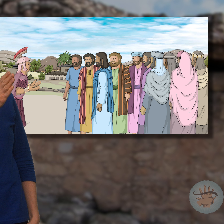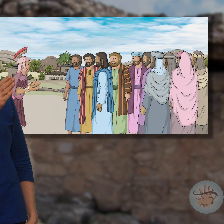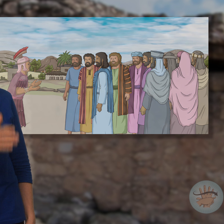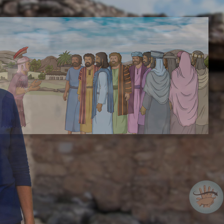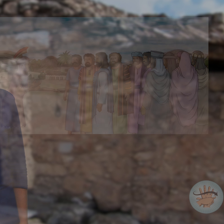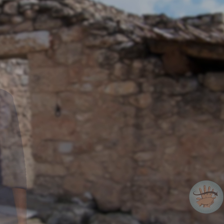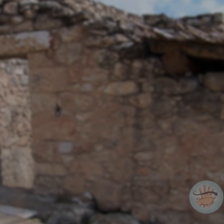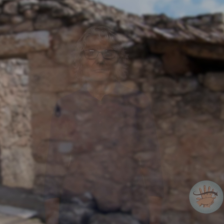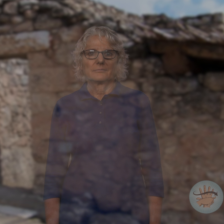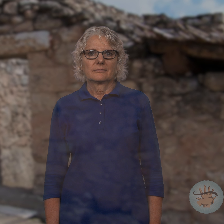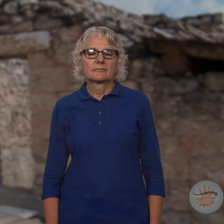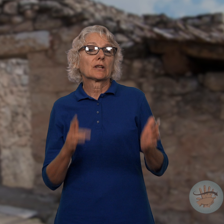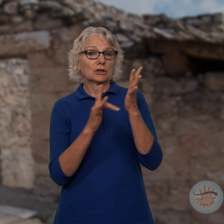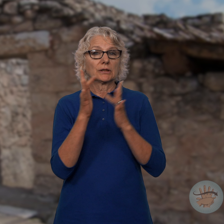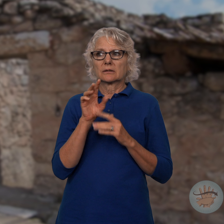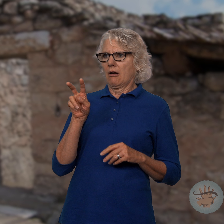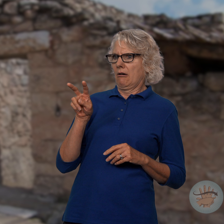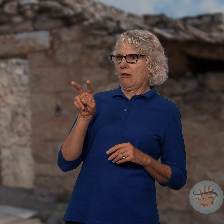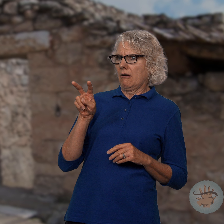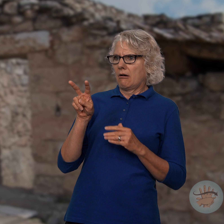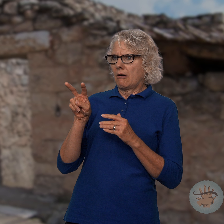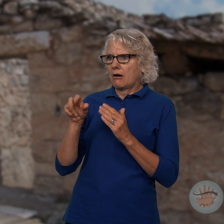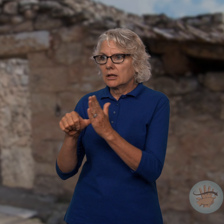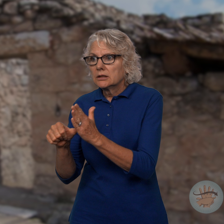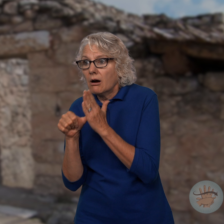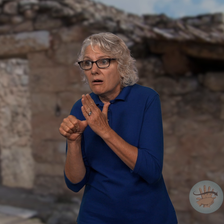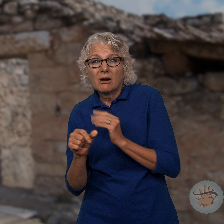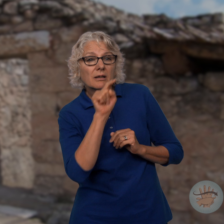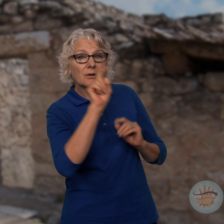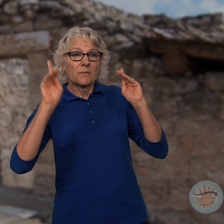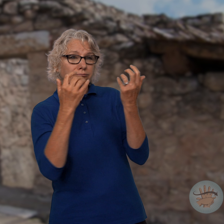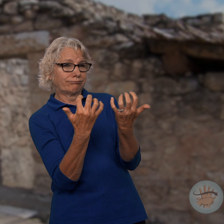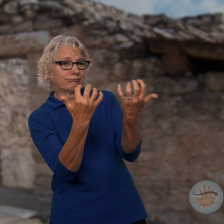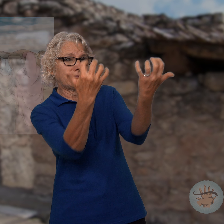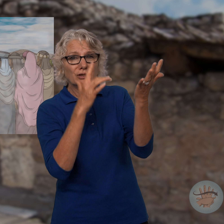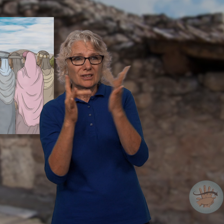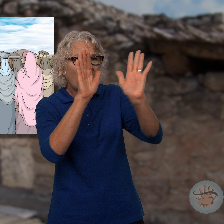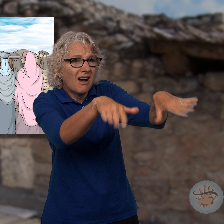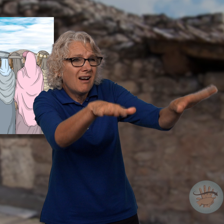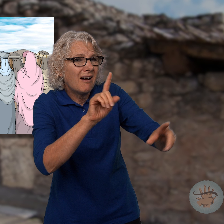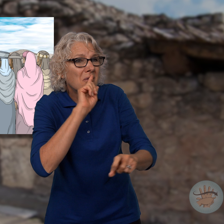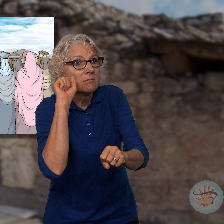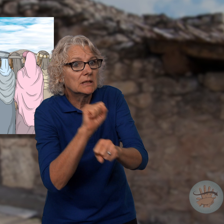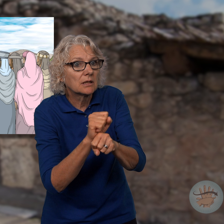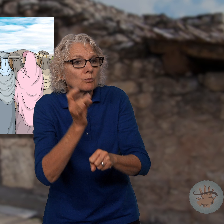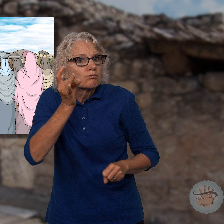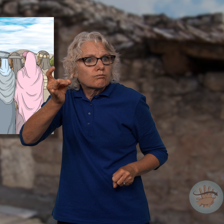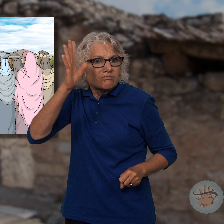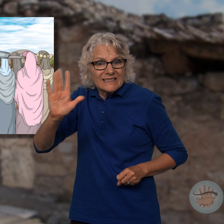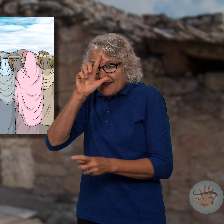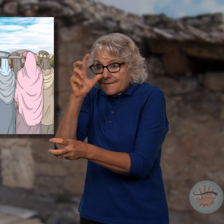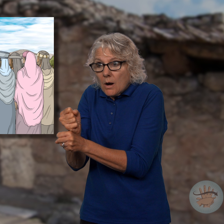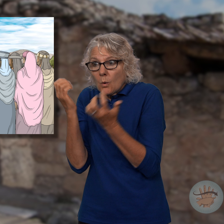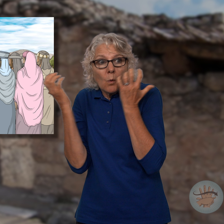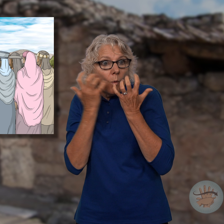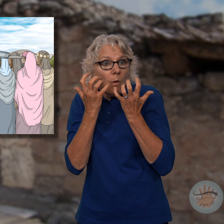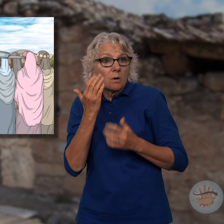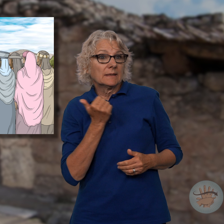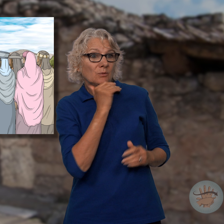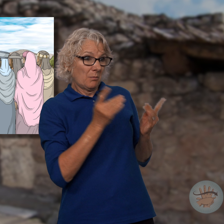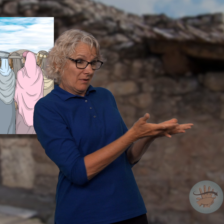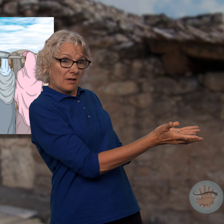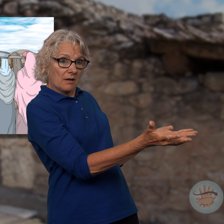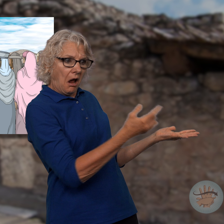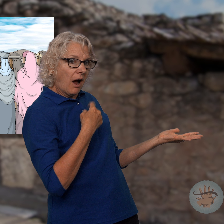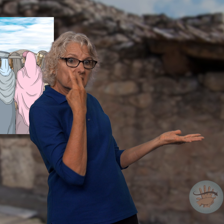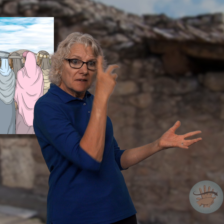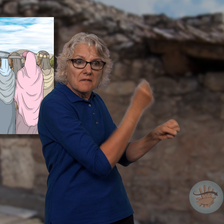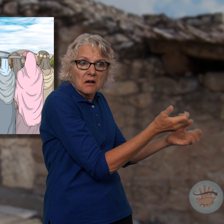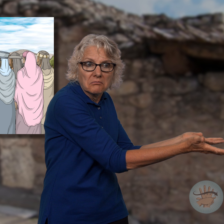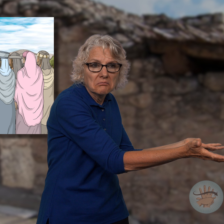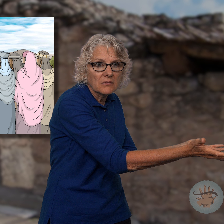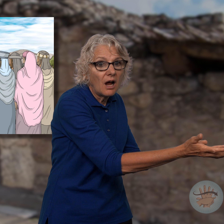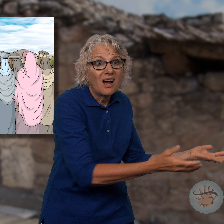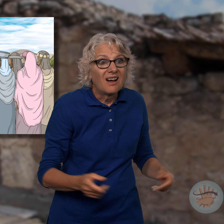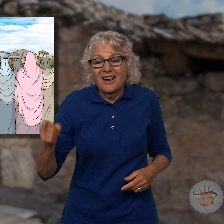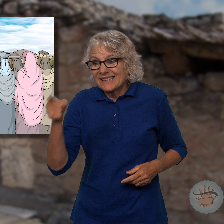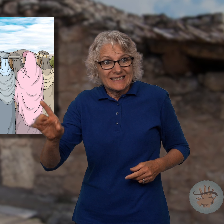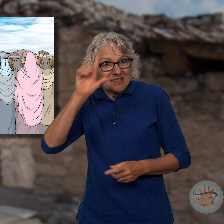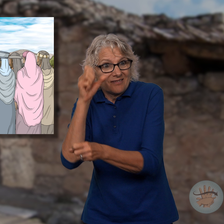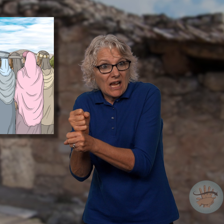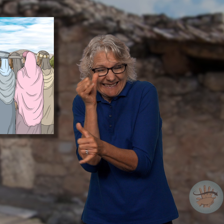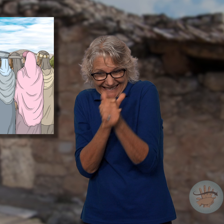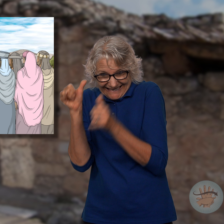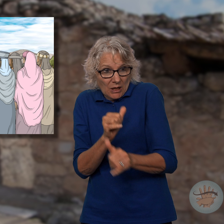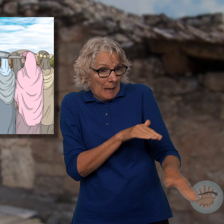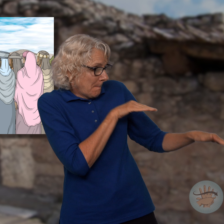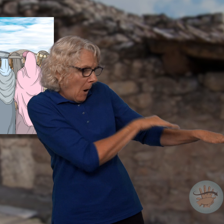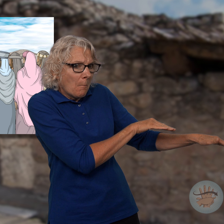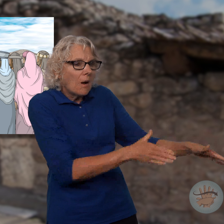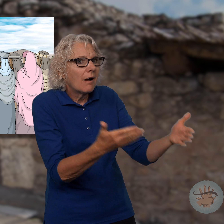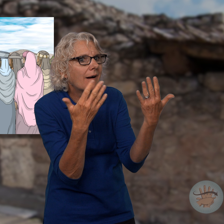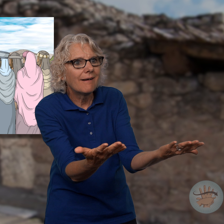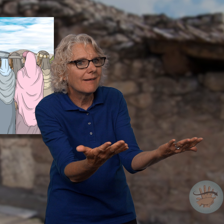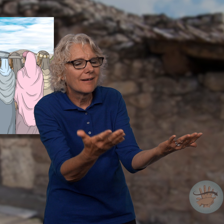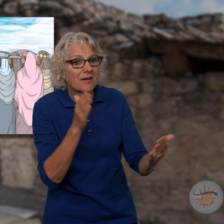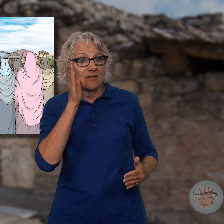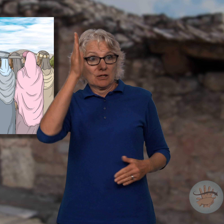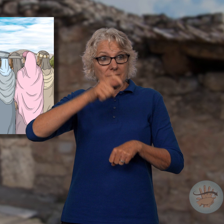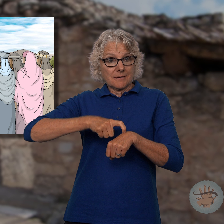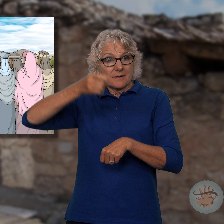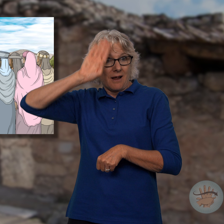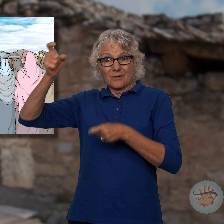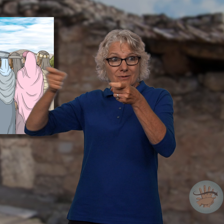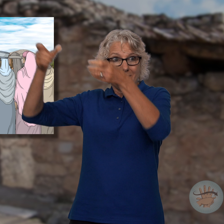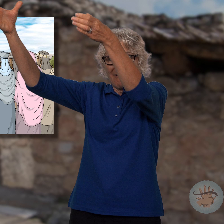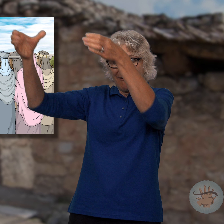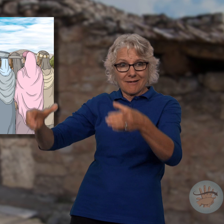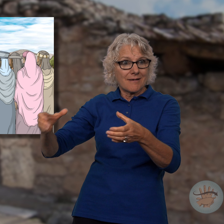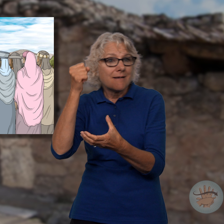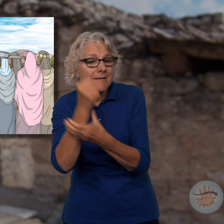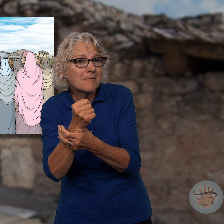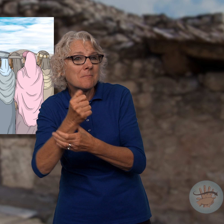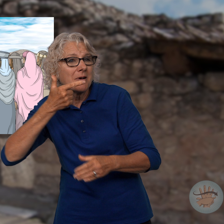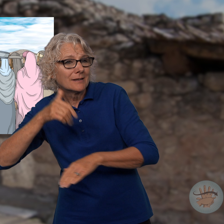When Jesus heard this, He marveled and said to those following Him, “Truly I tell you, I have not found anyone in Israel with such great faith.